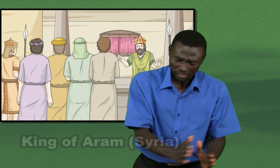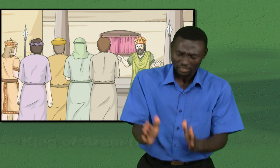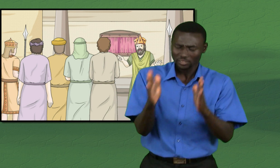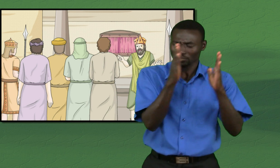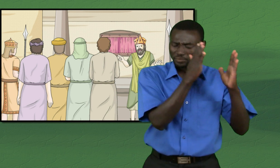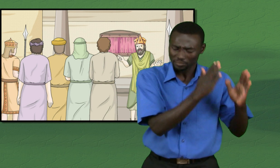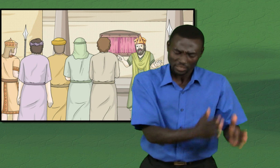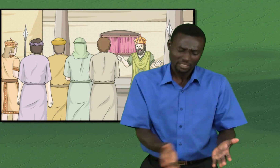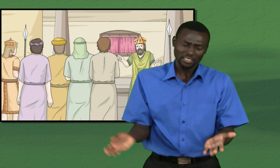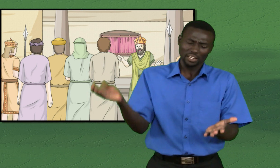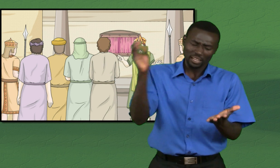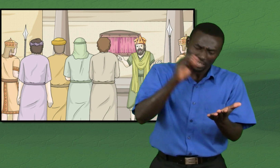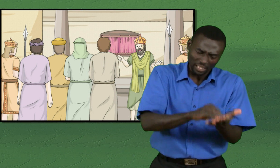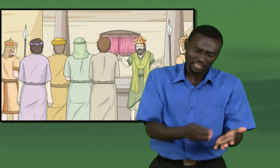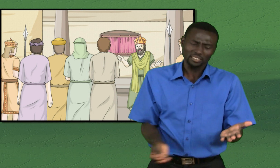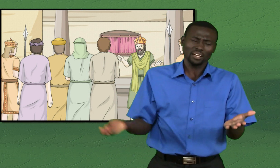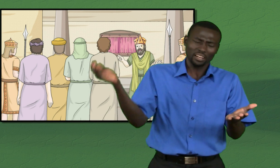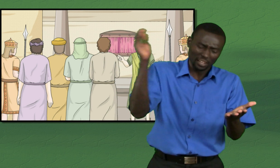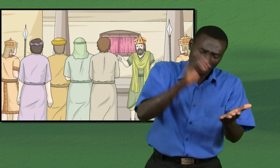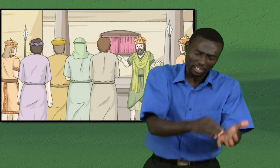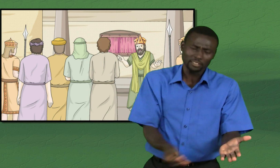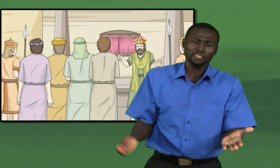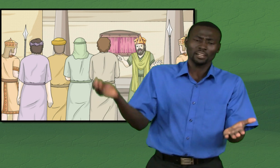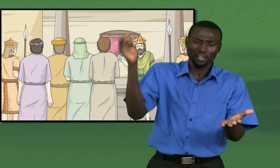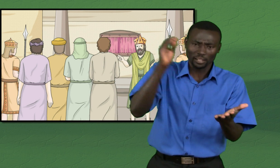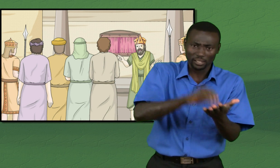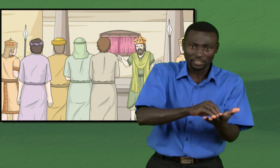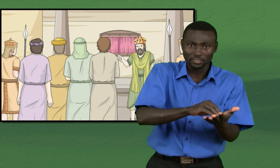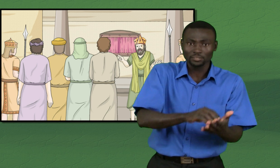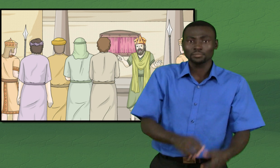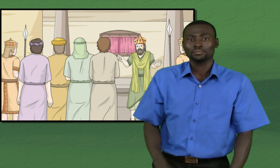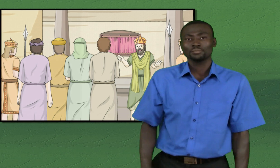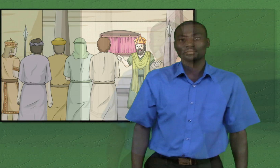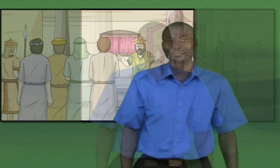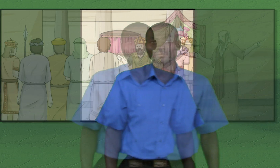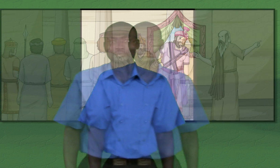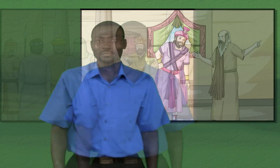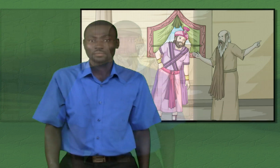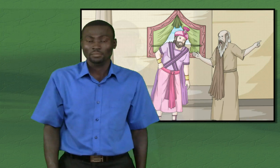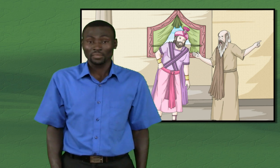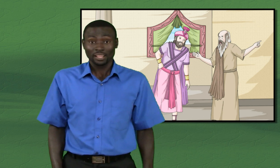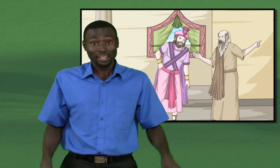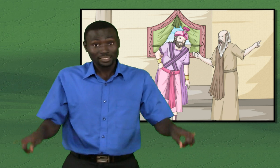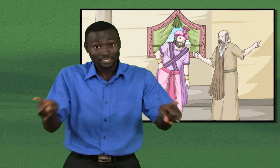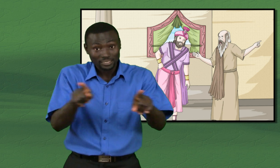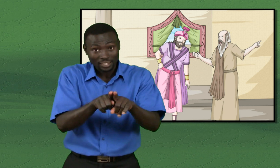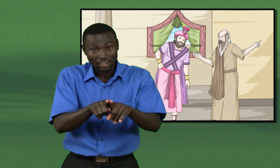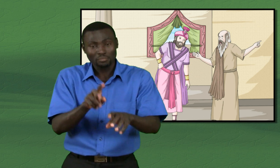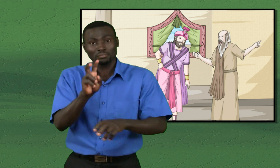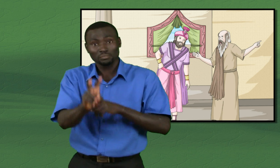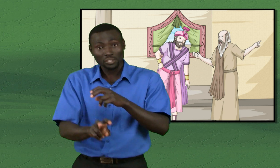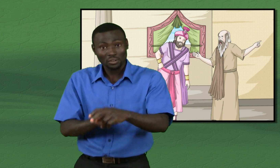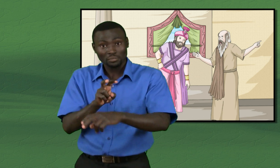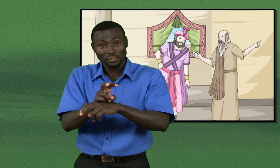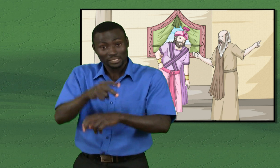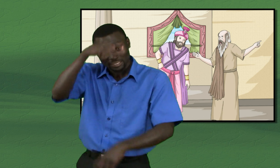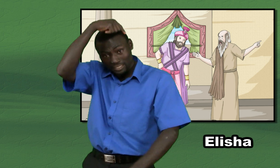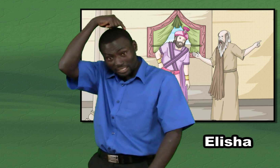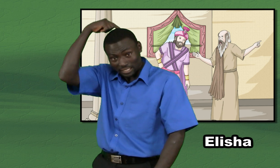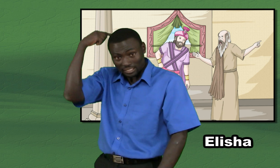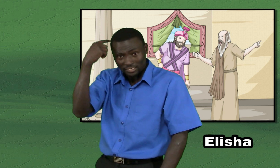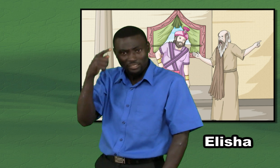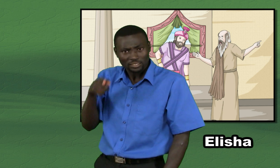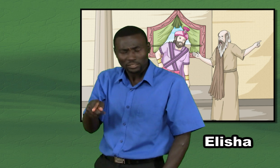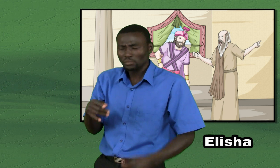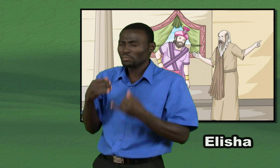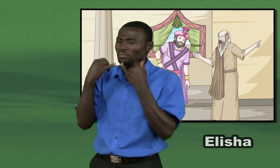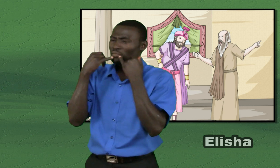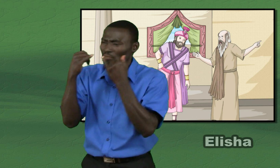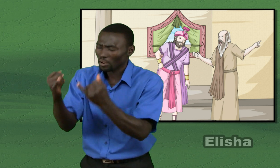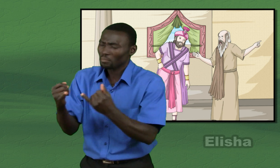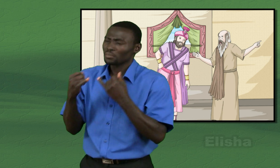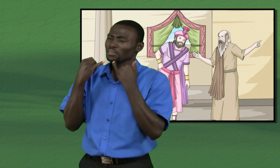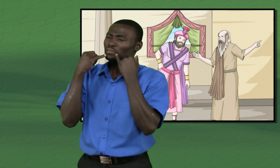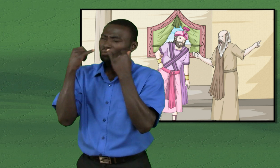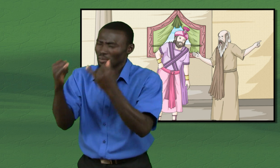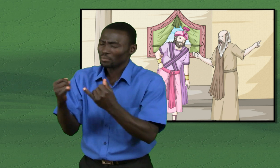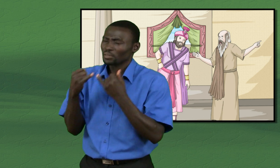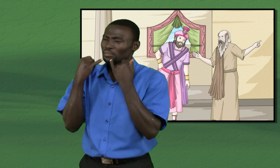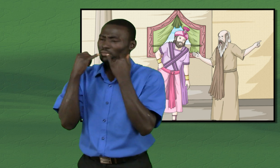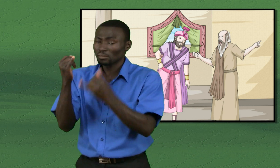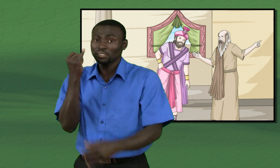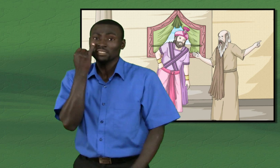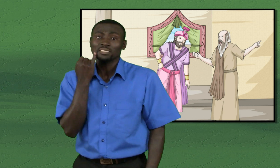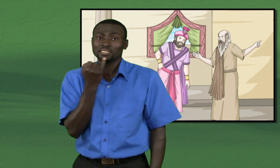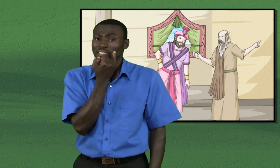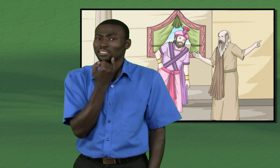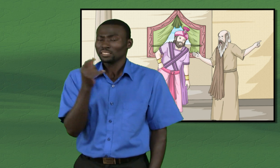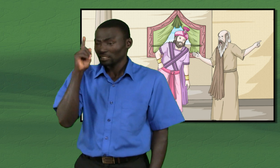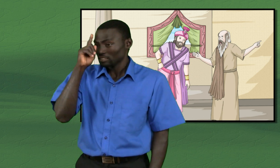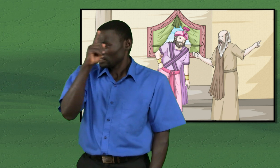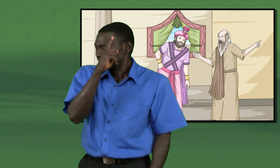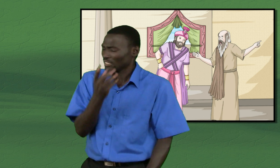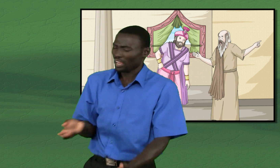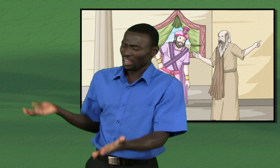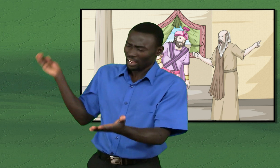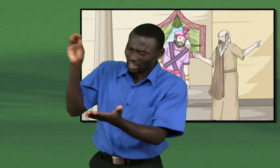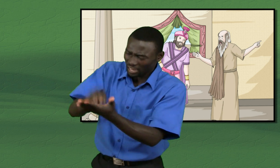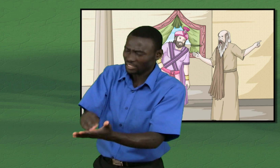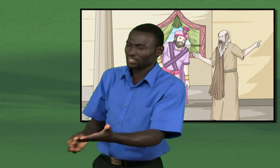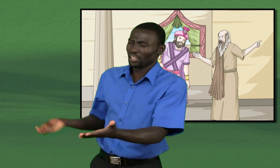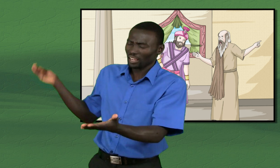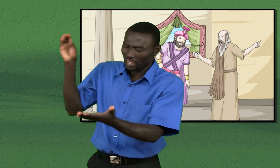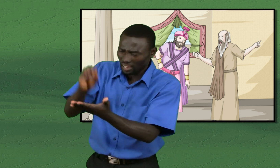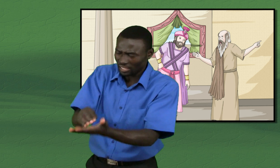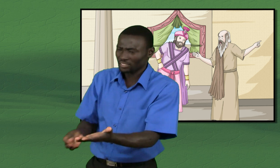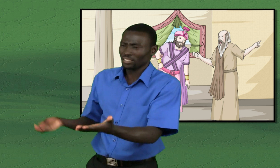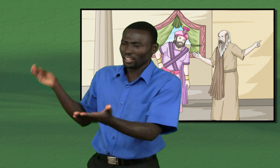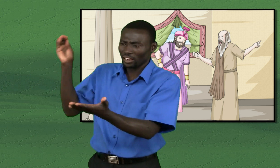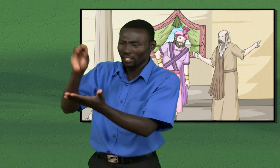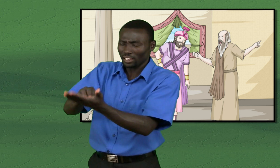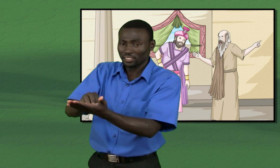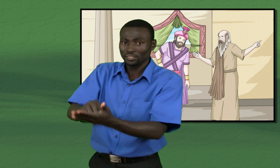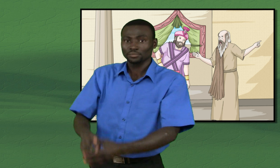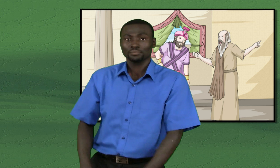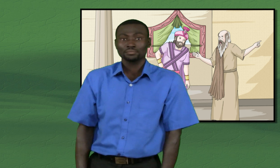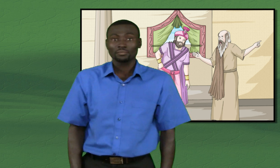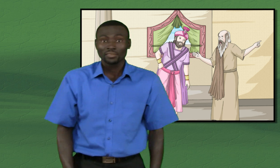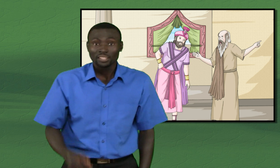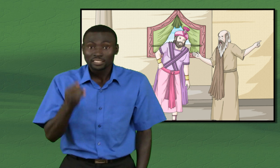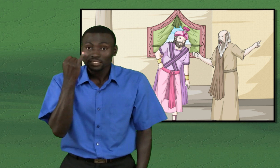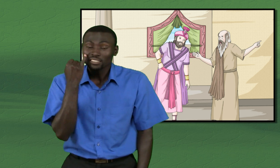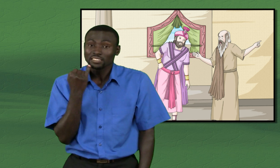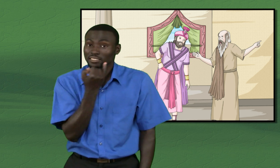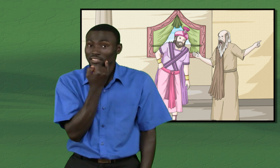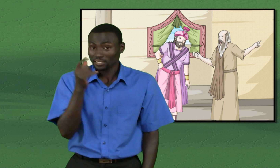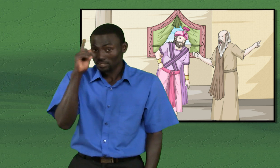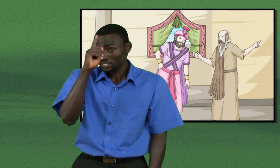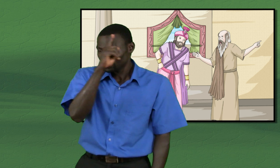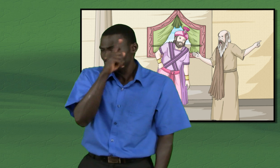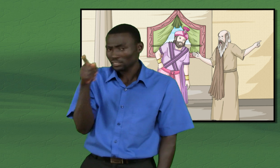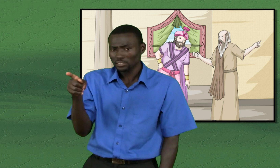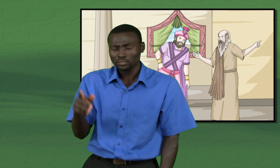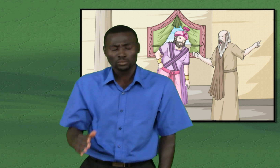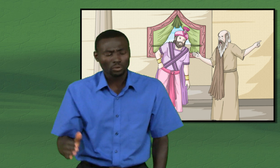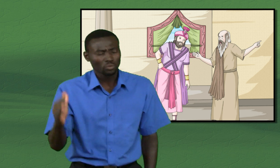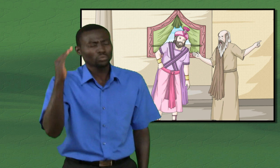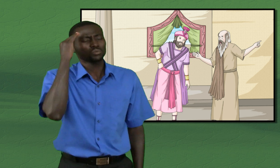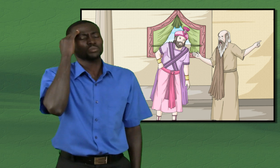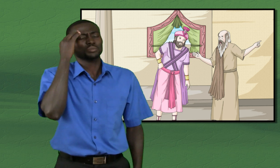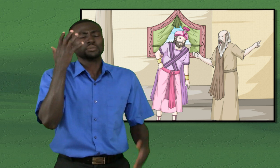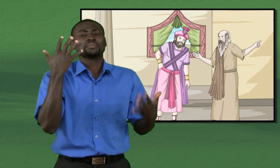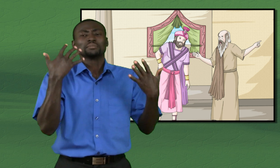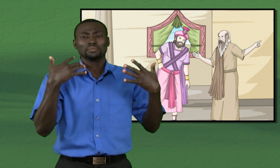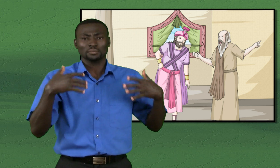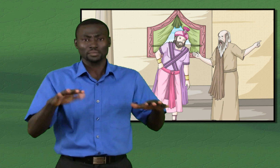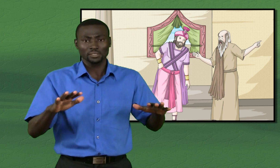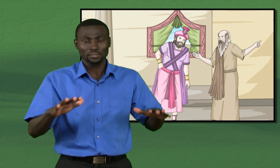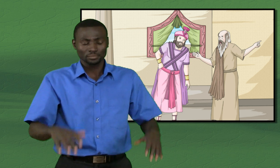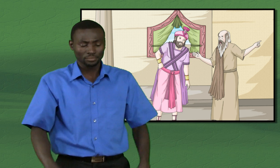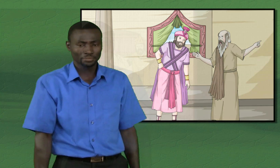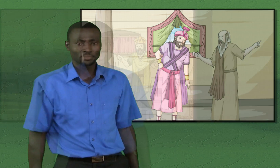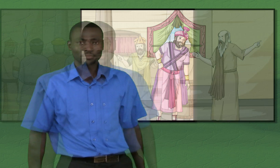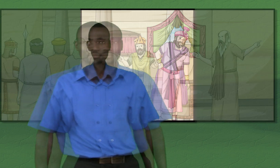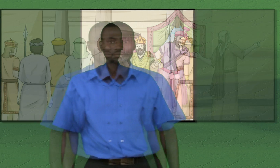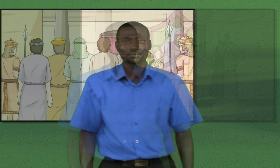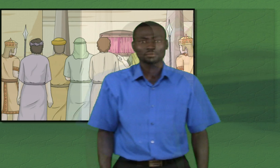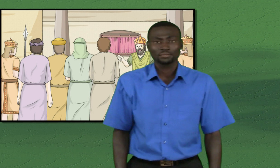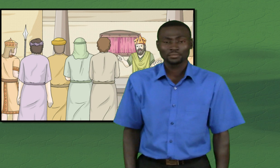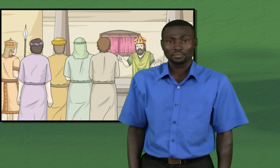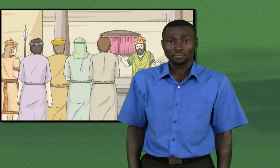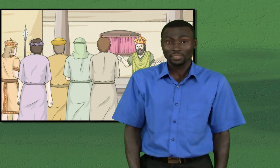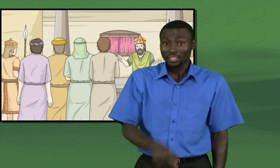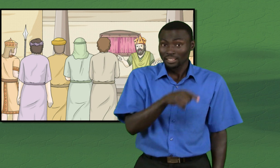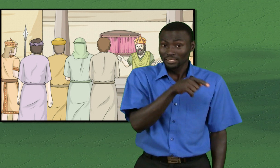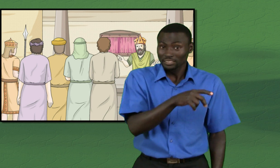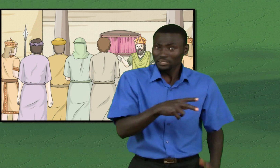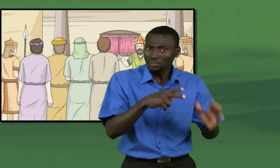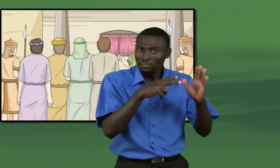Time and again Elisha warned the king, so that he was on his guard in such places.